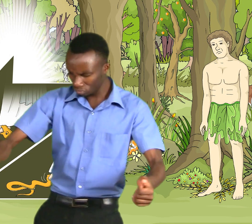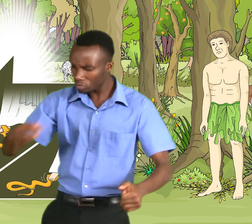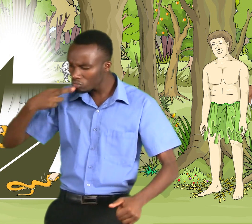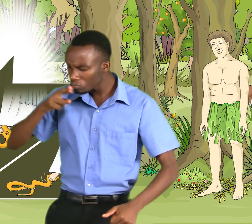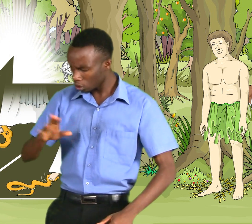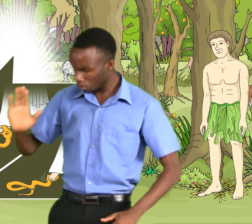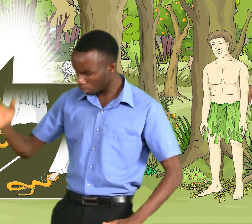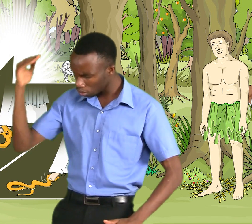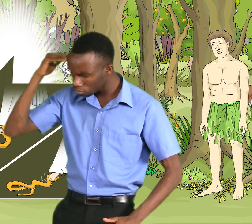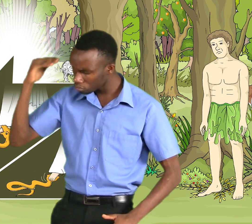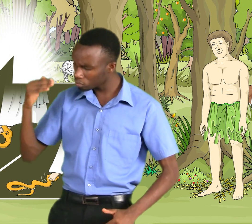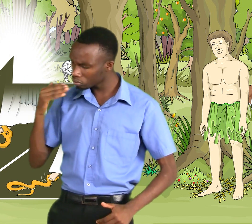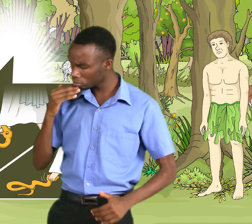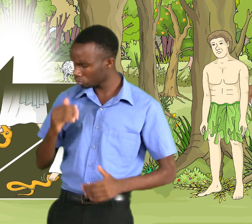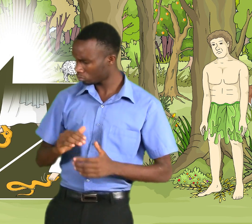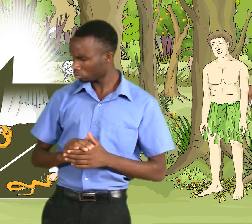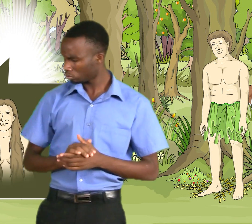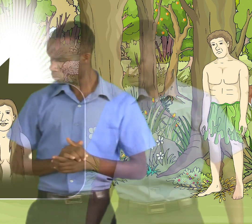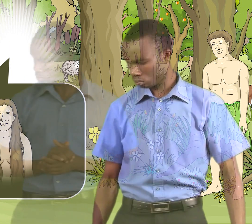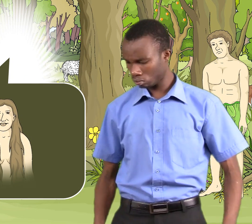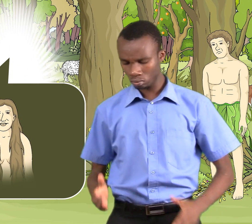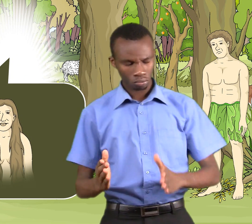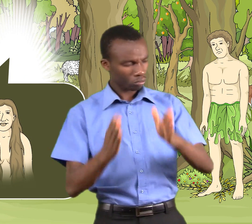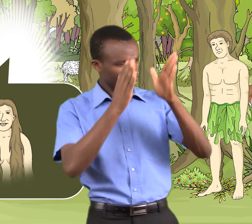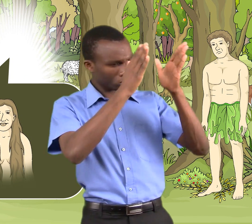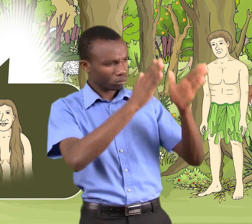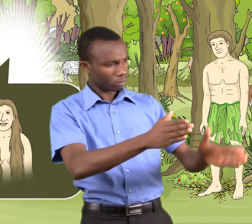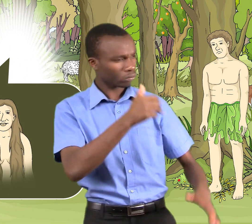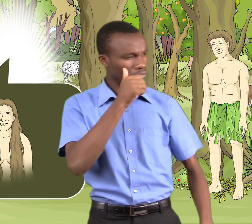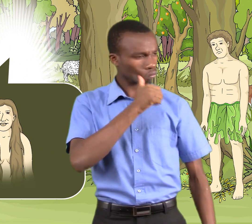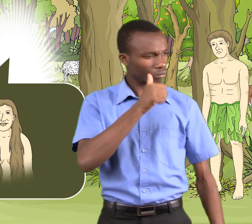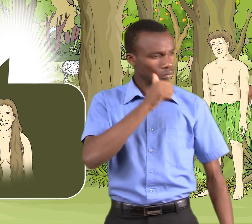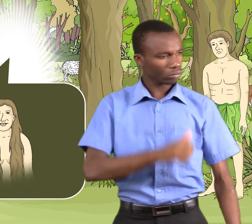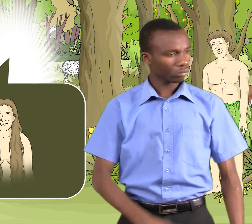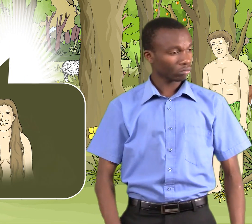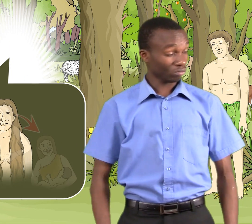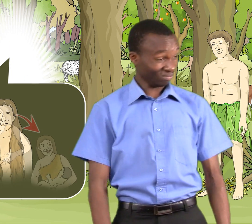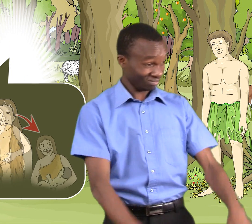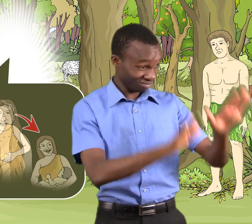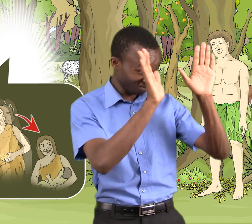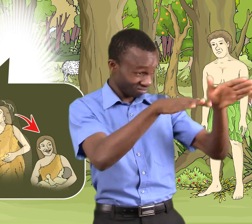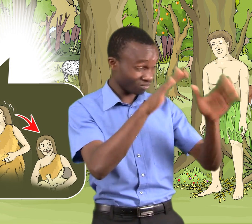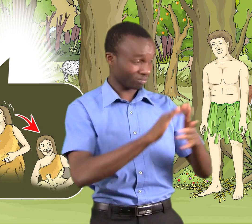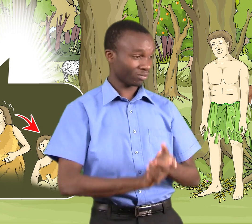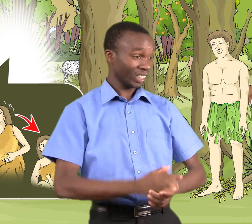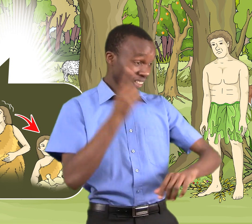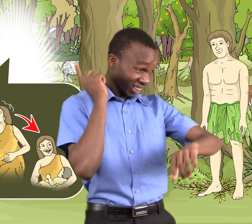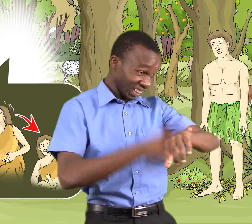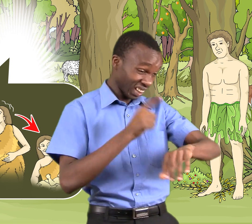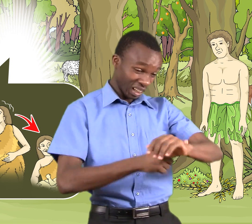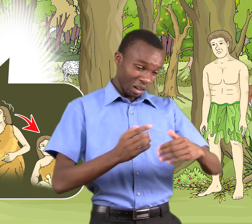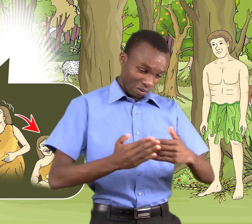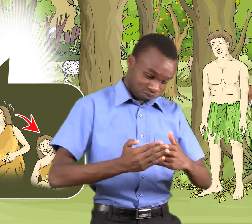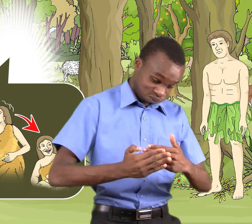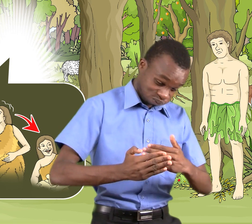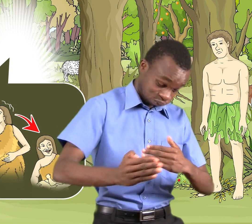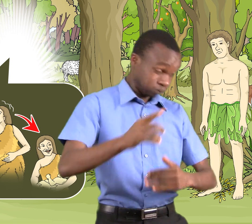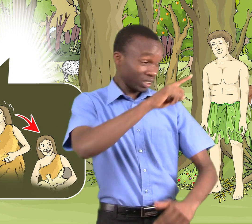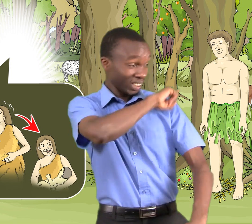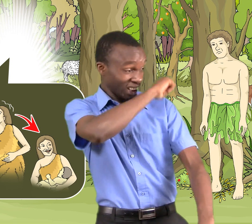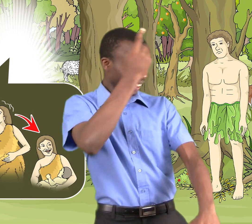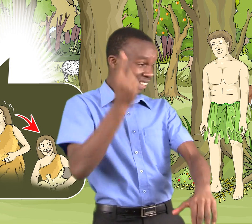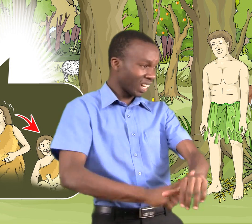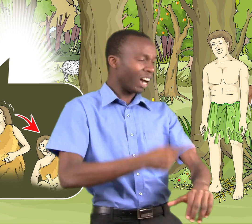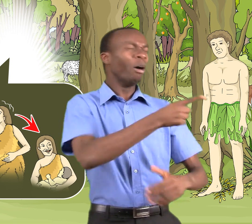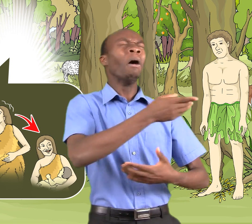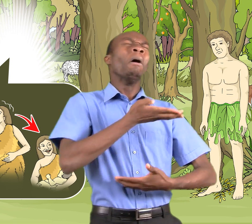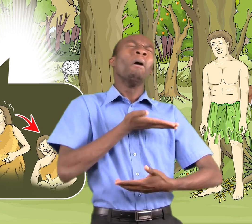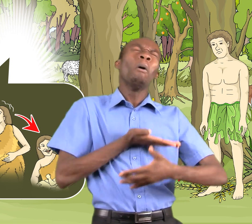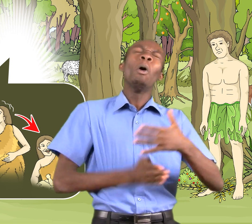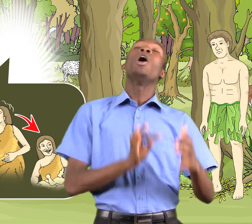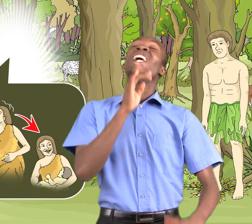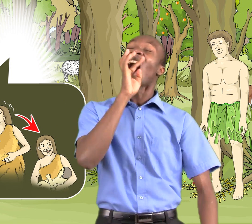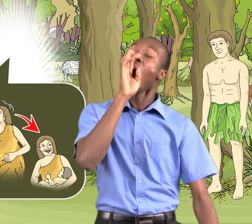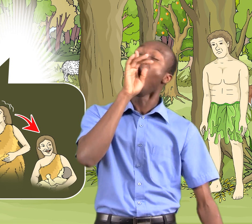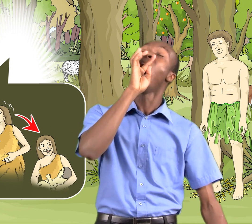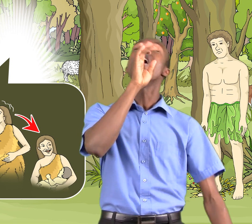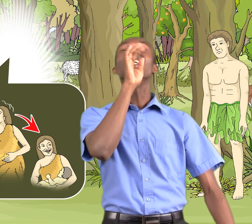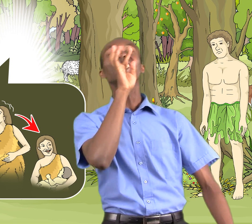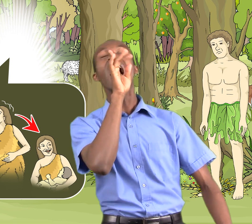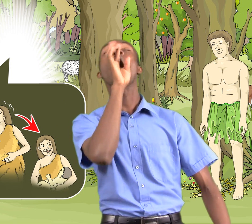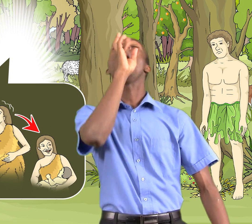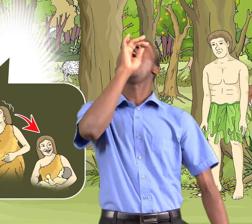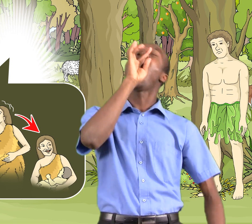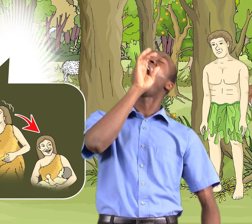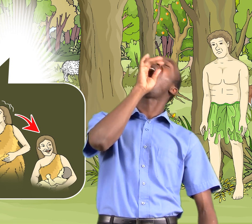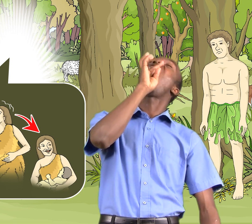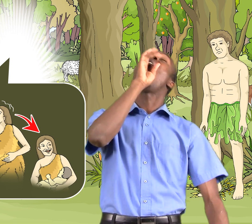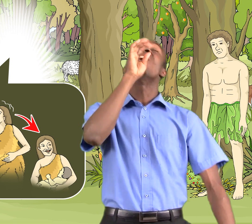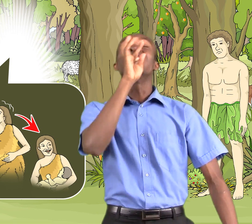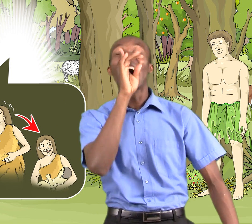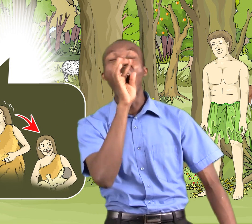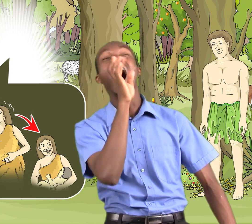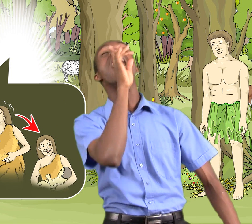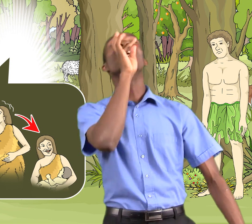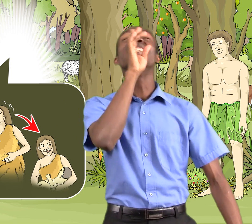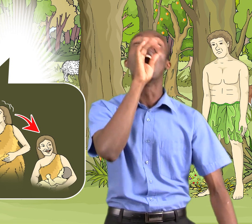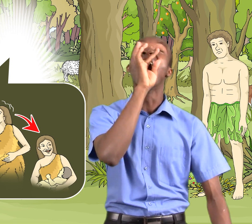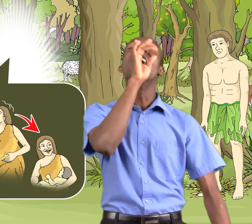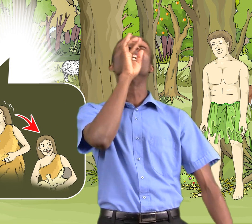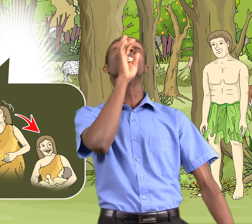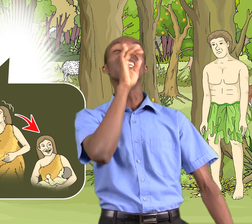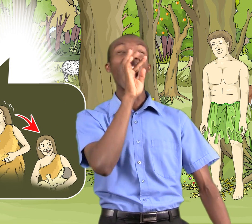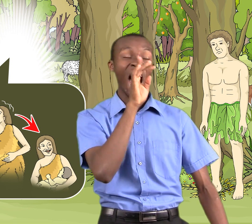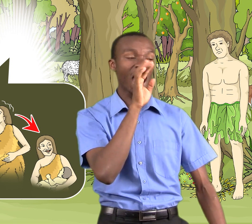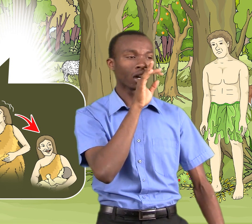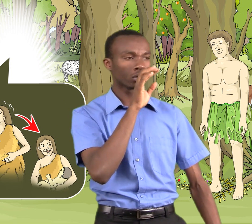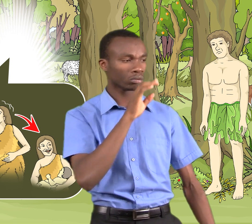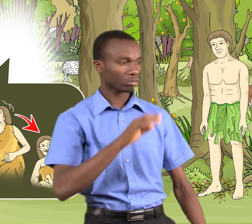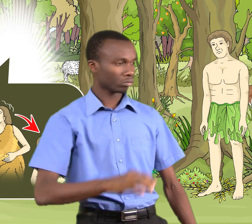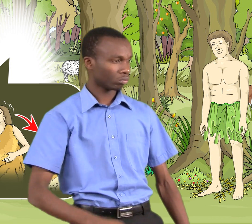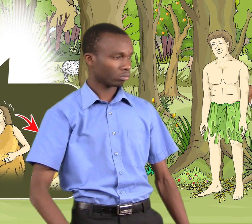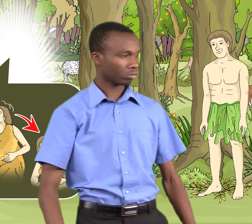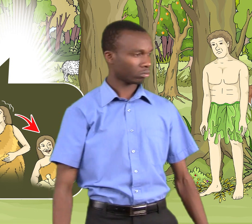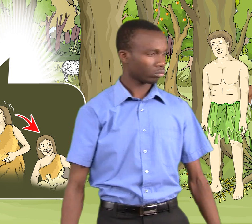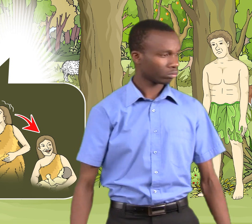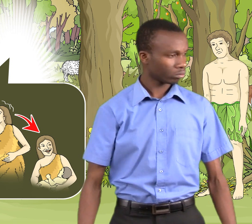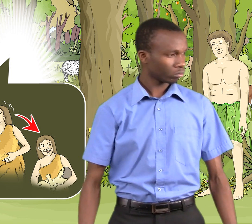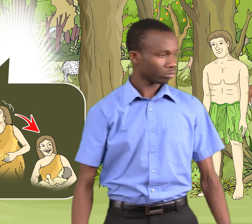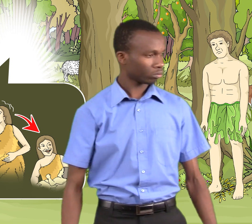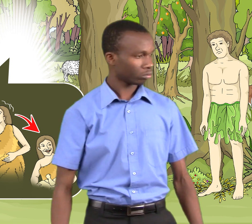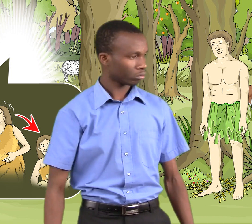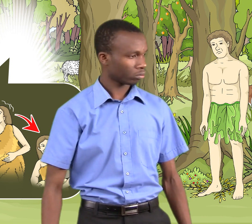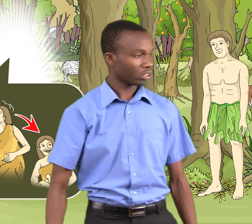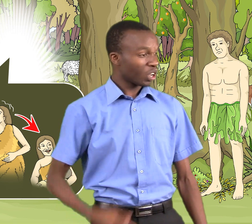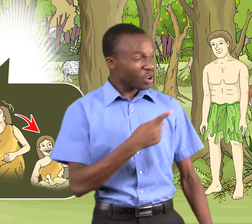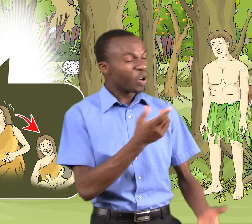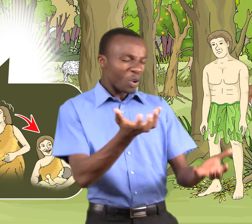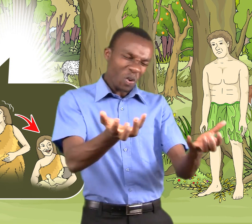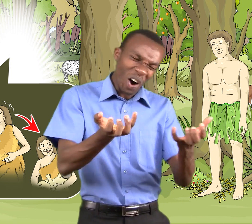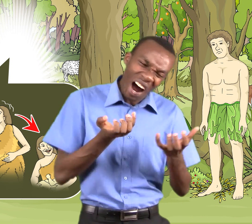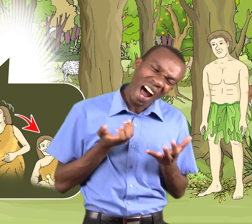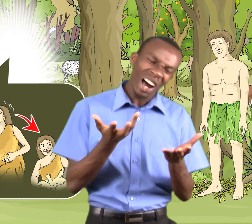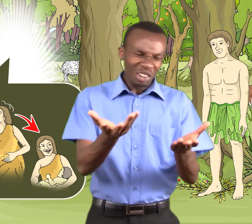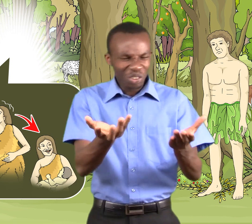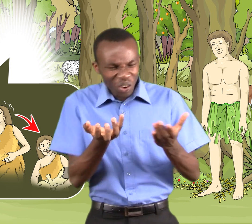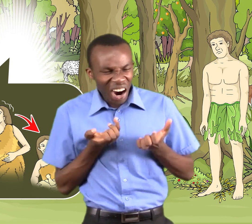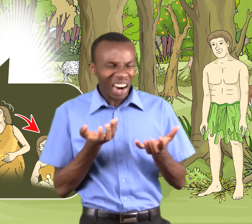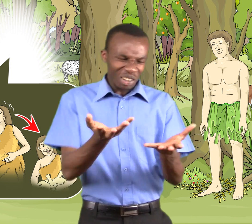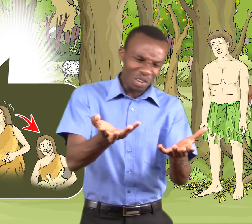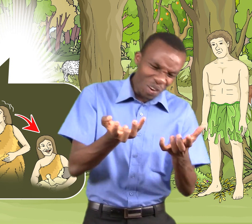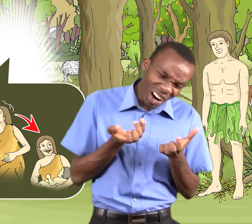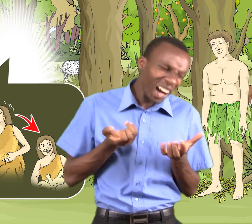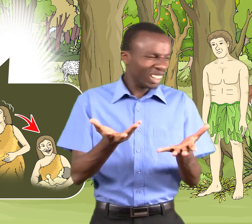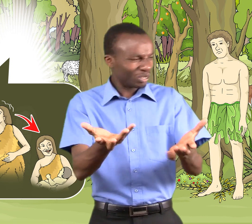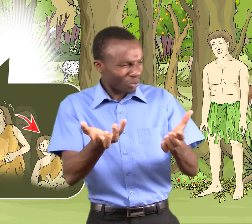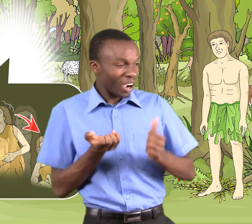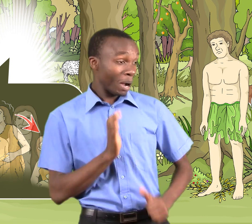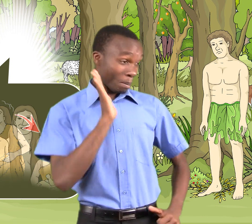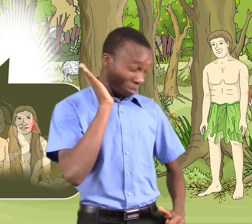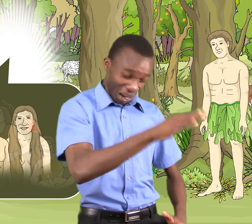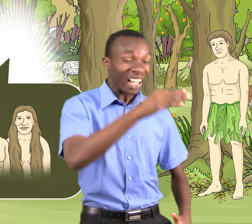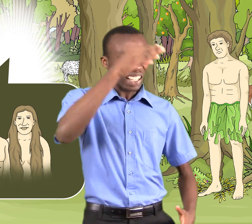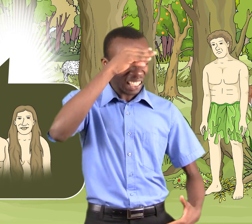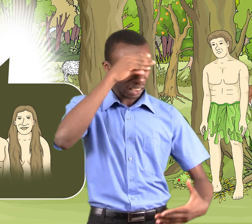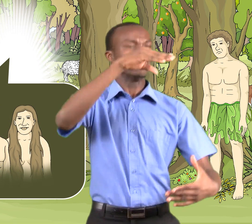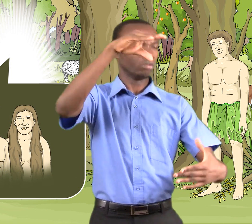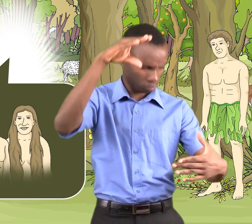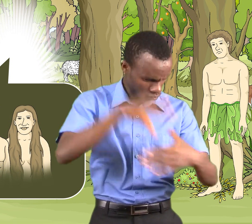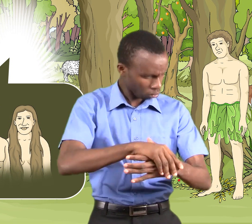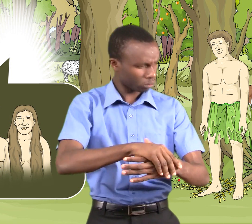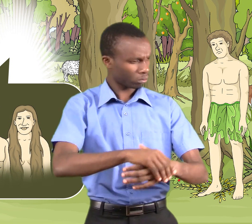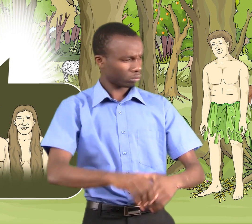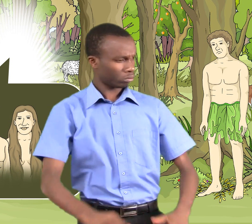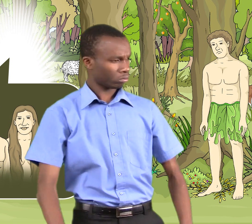To the woman He said: “I will sharply increase your pain in childbirth; in pain you will bring forth children.